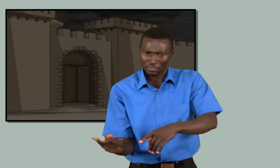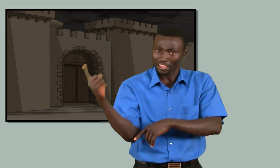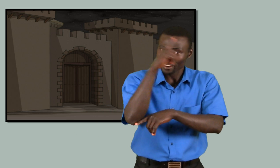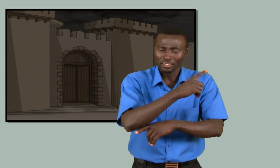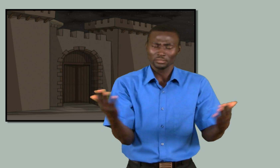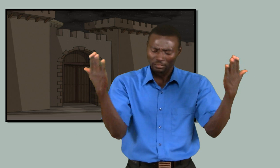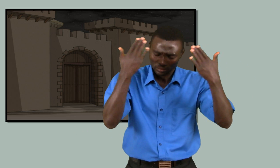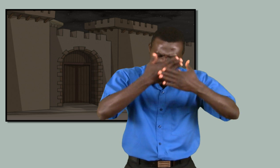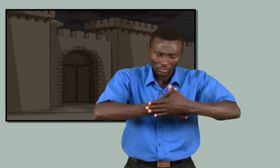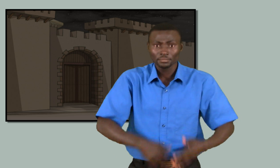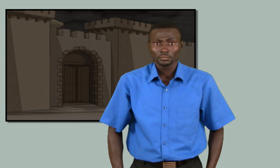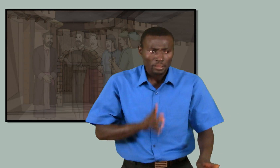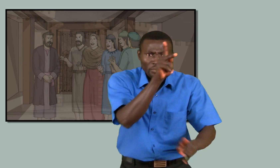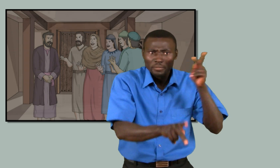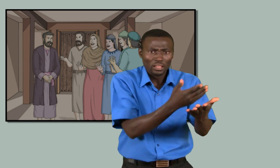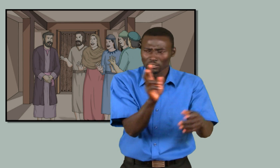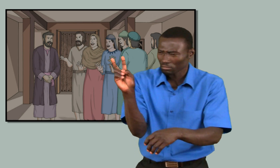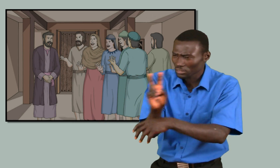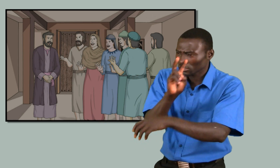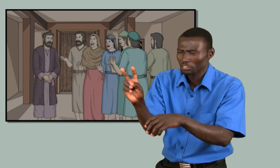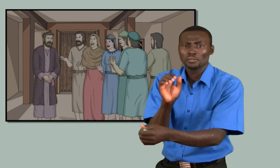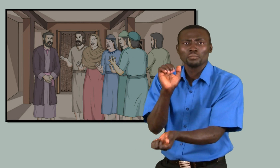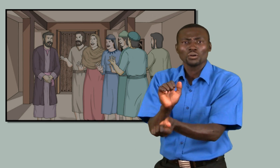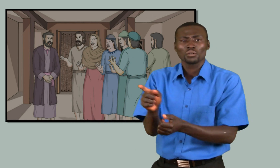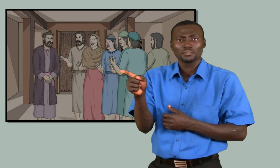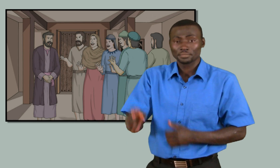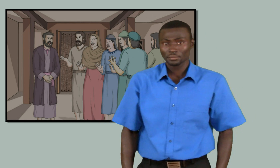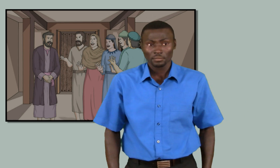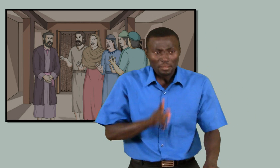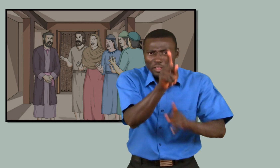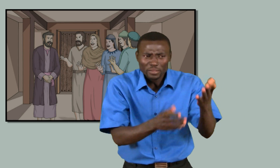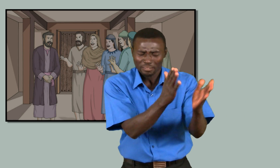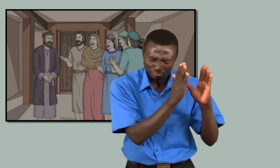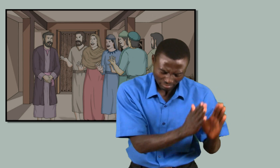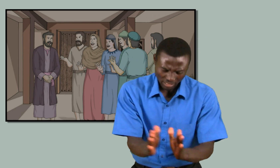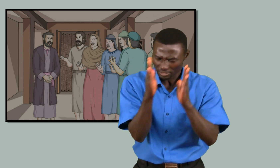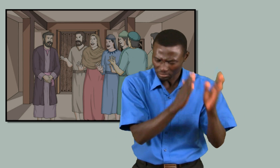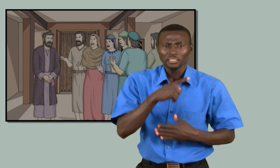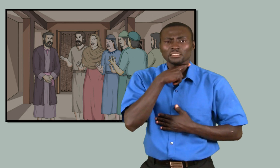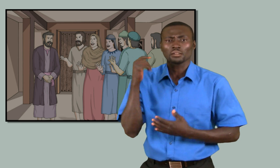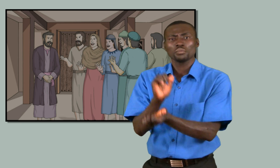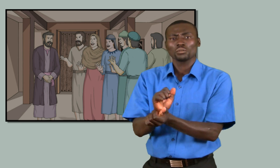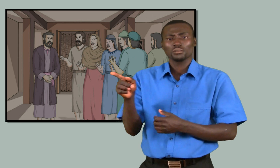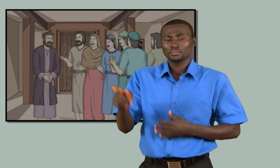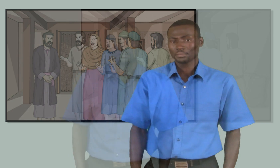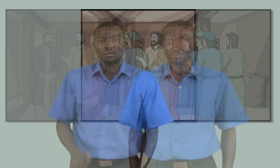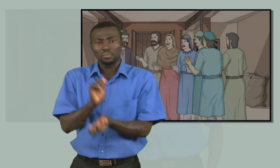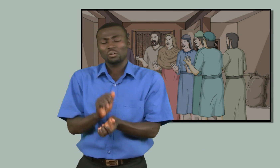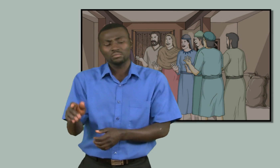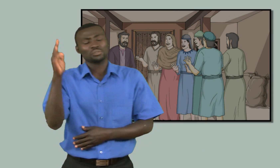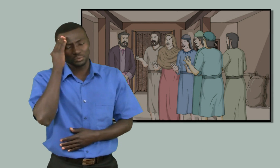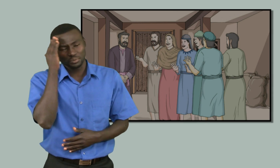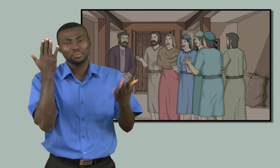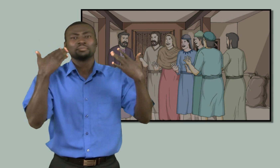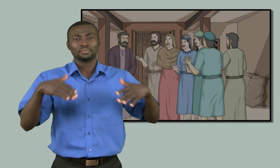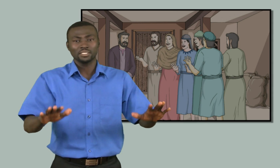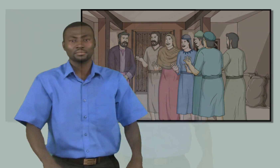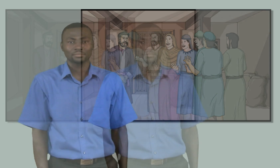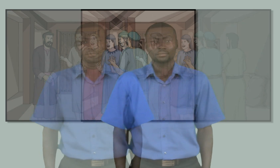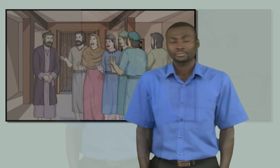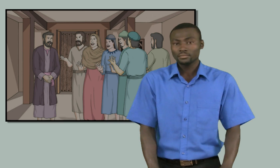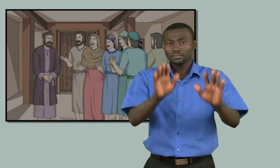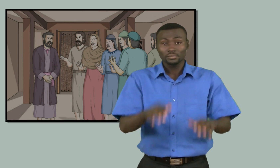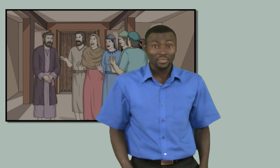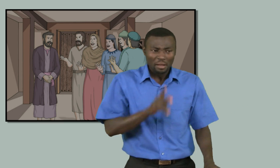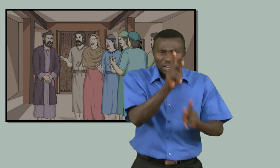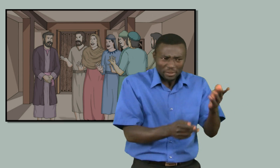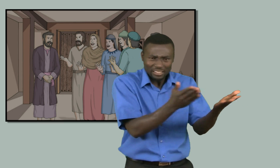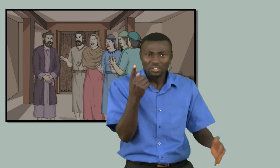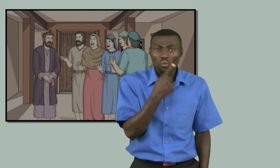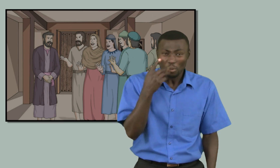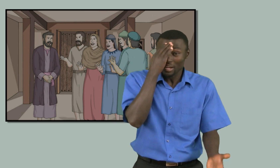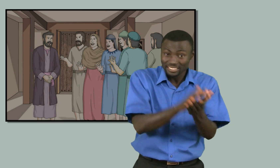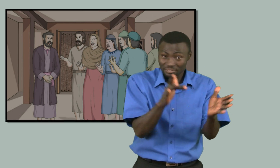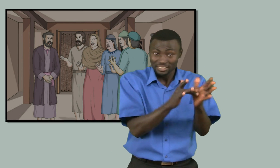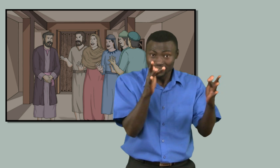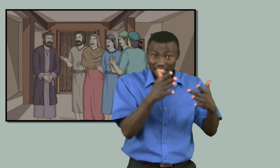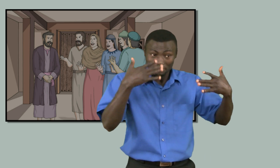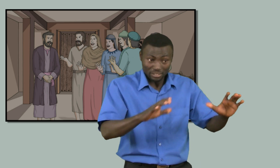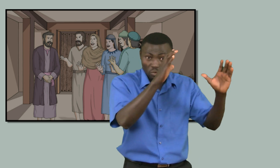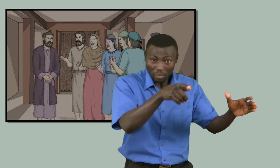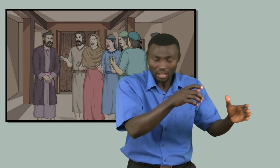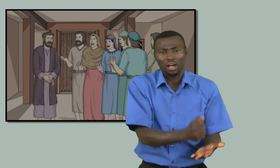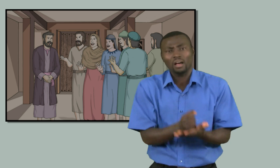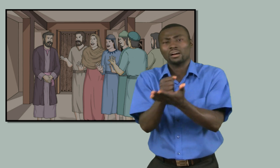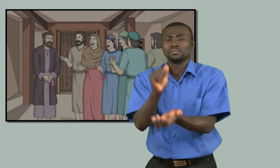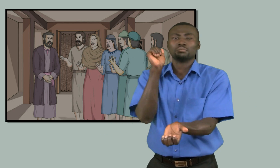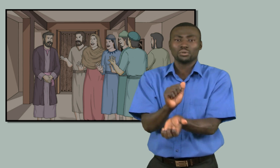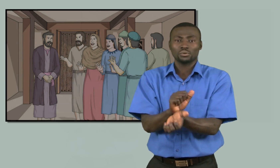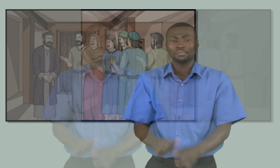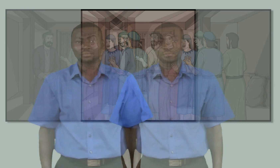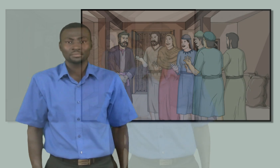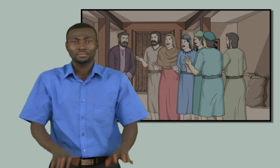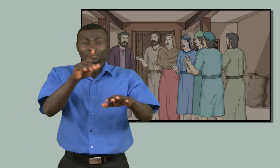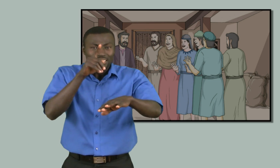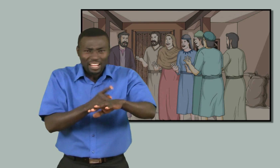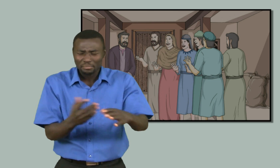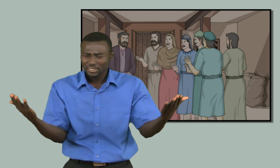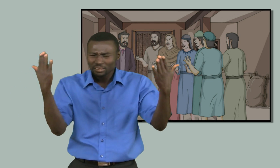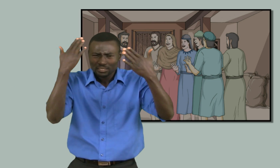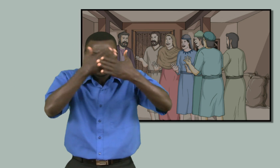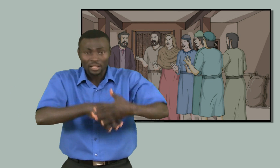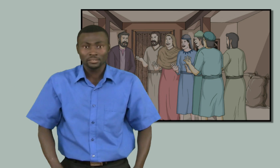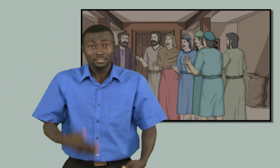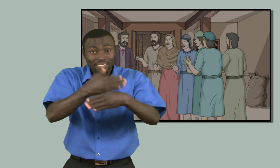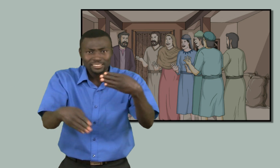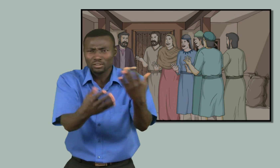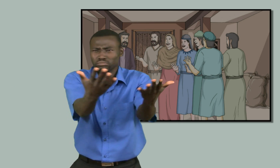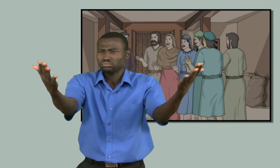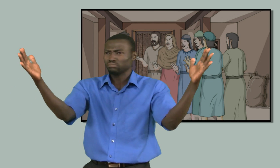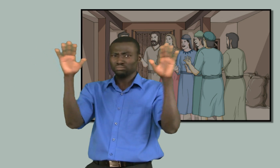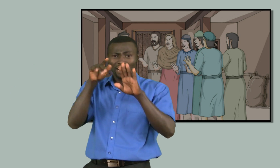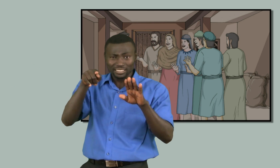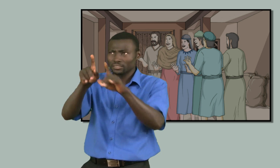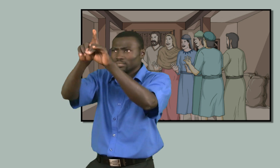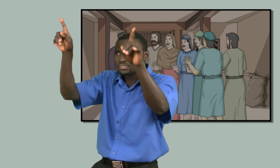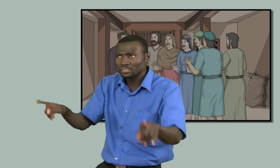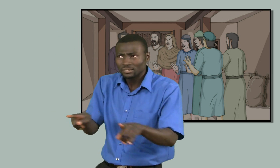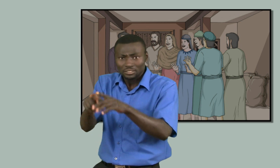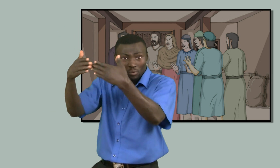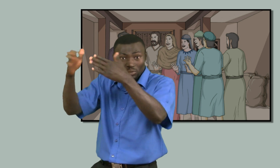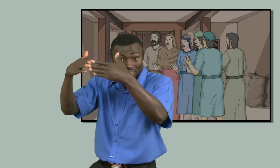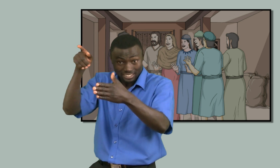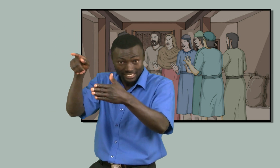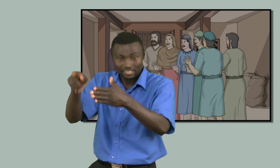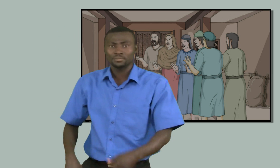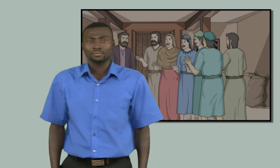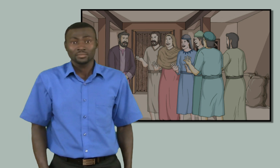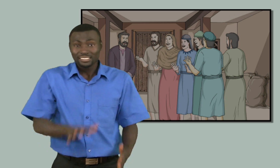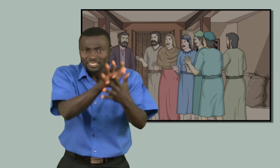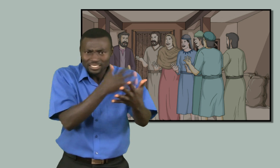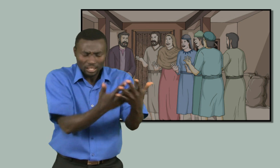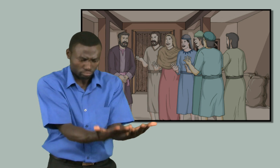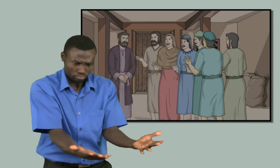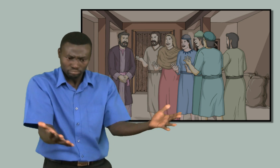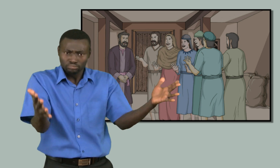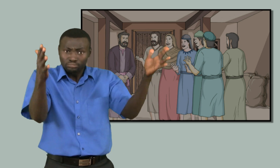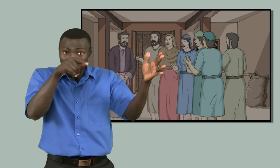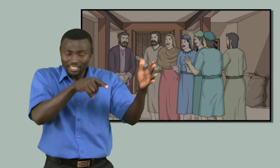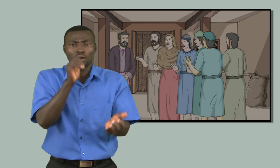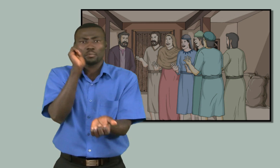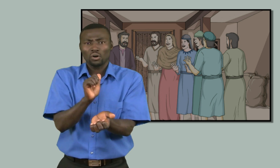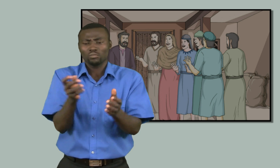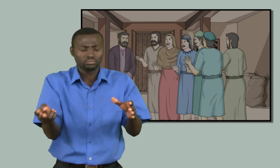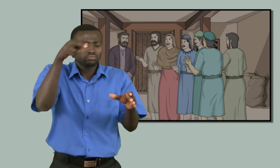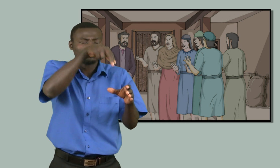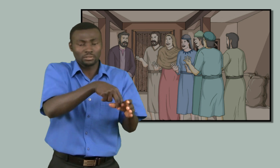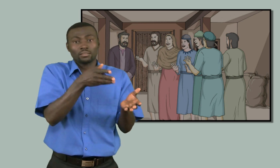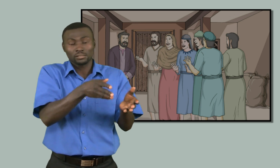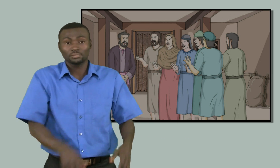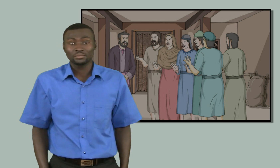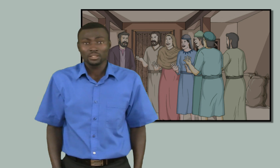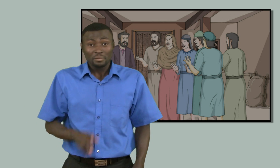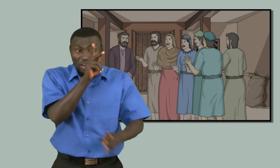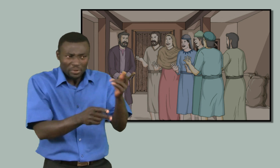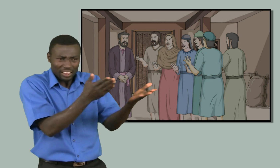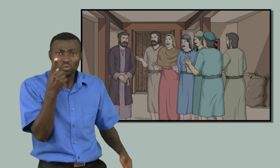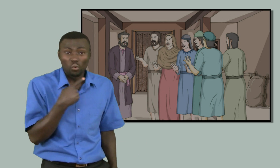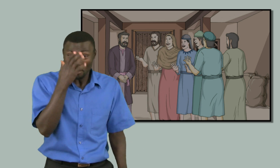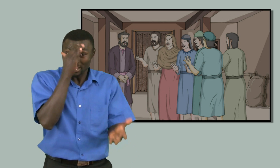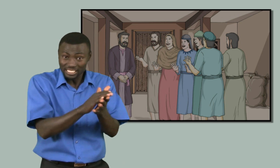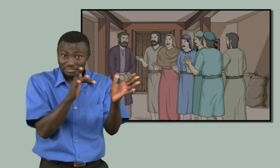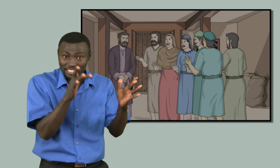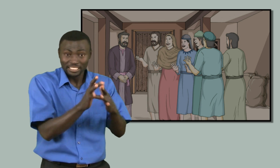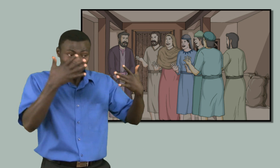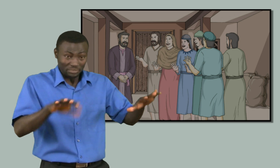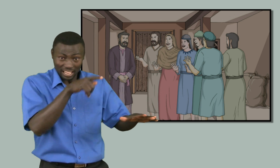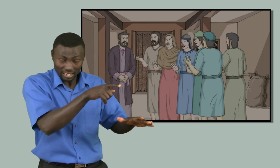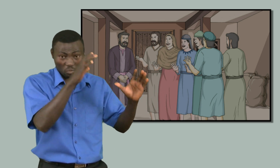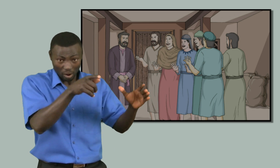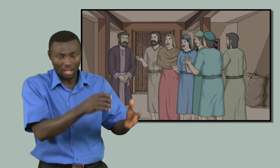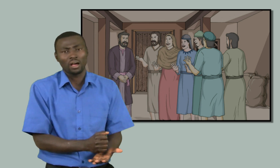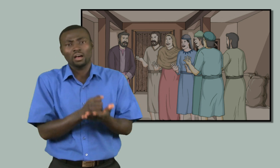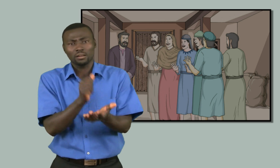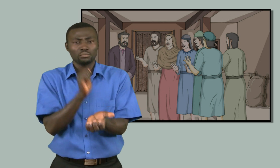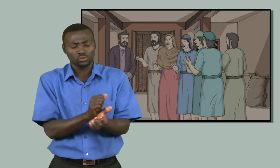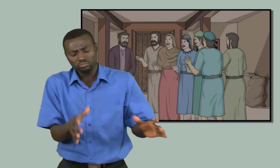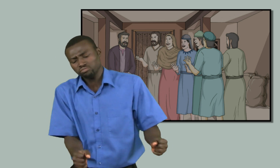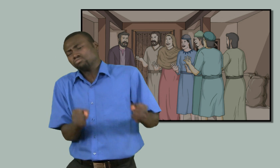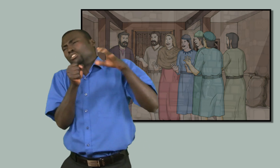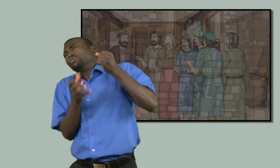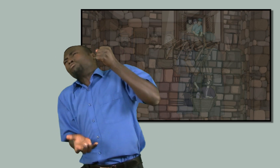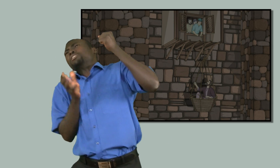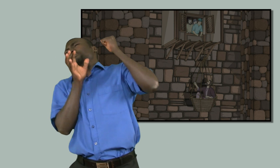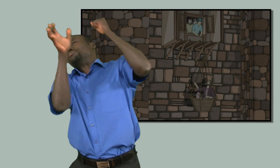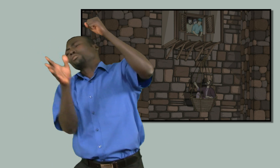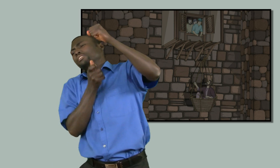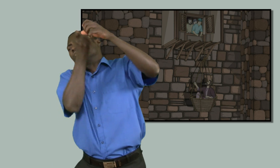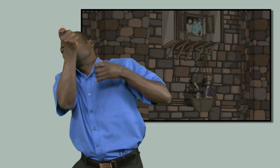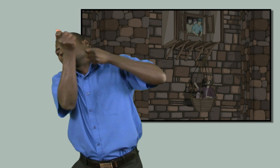After many days had passed, the Jews conspired to kill him, but Saul learned of their plot. Day and night they watched the city gates in order to kill him.